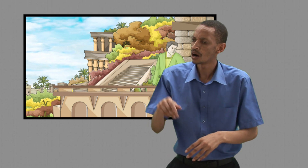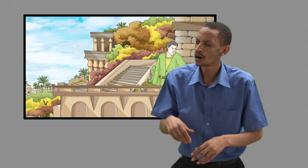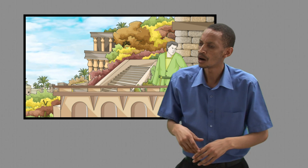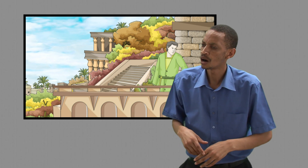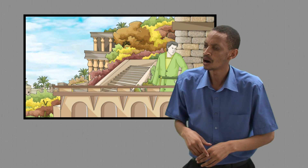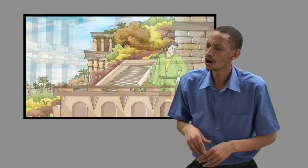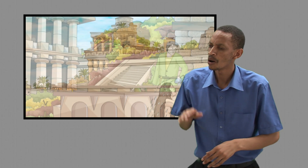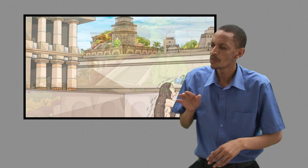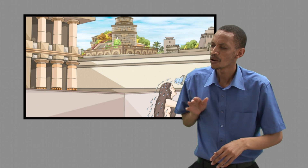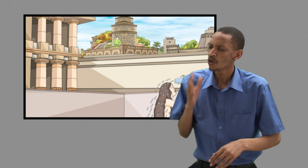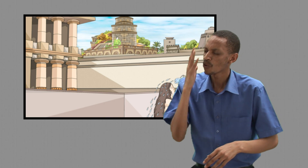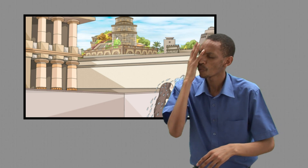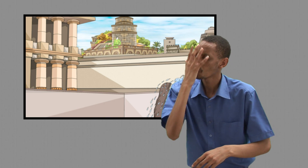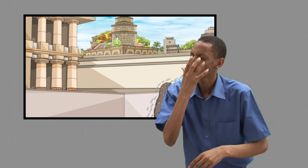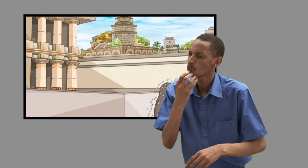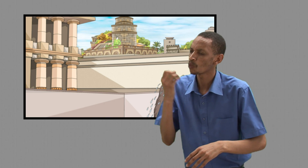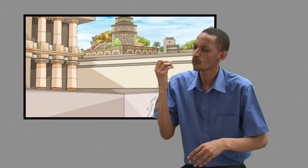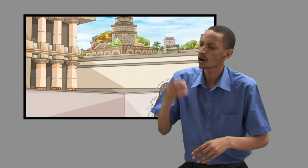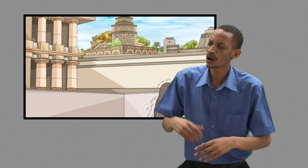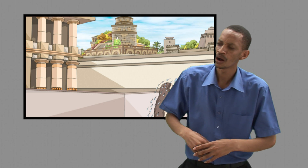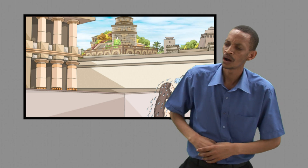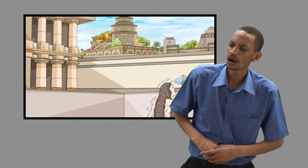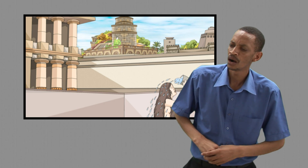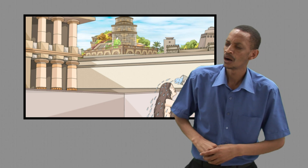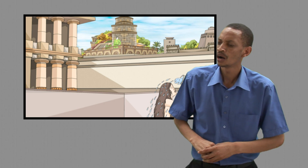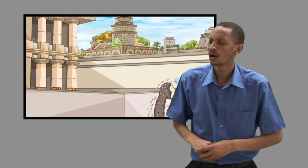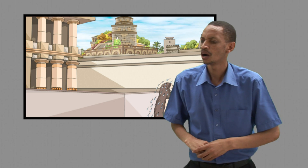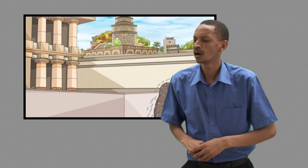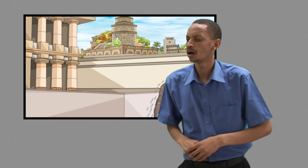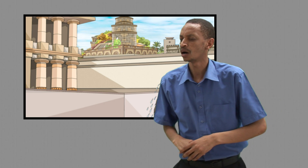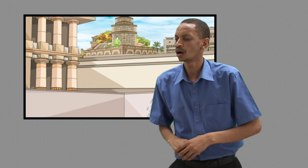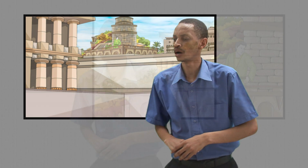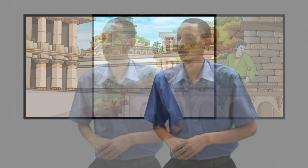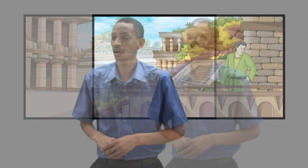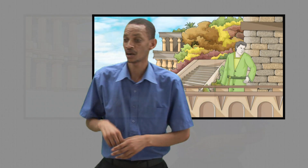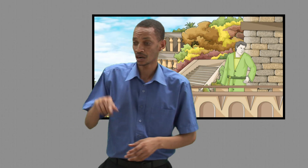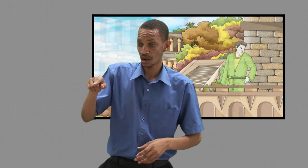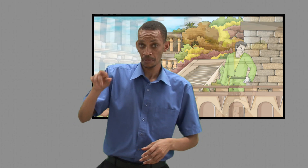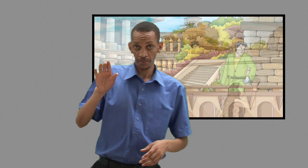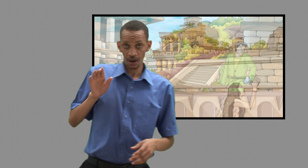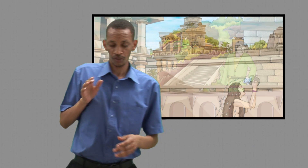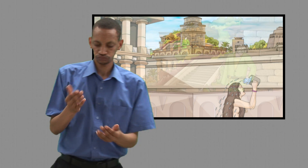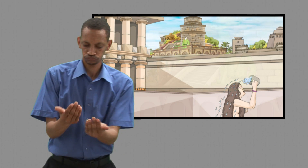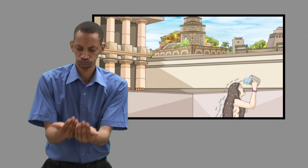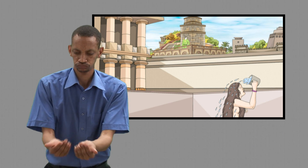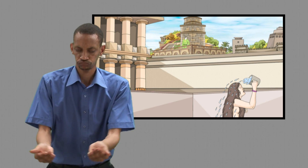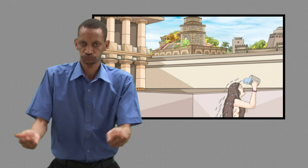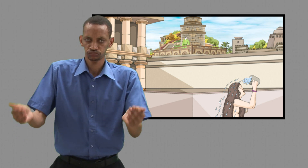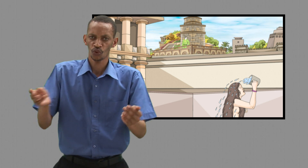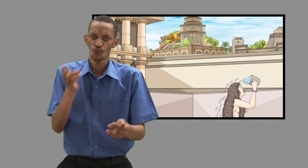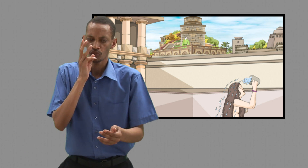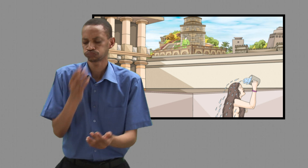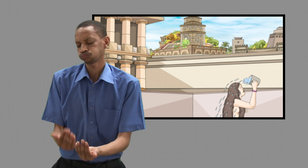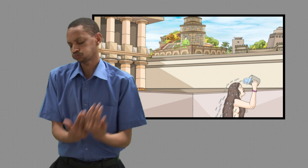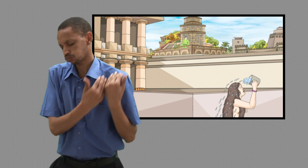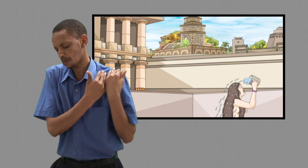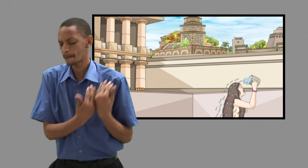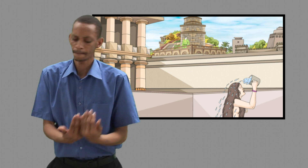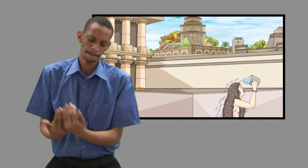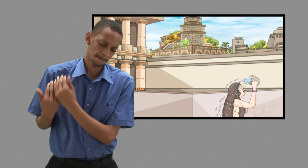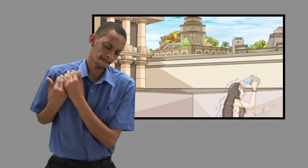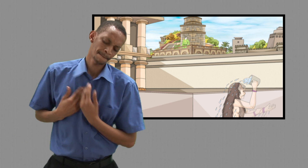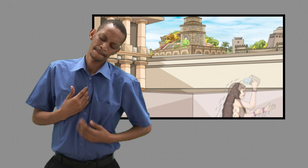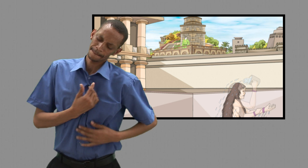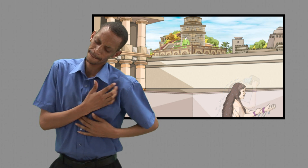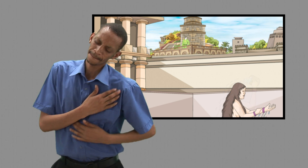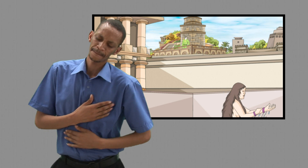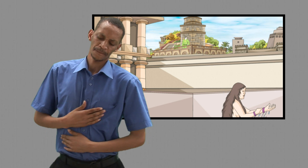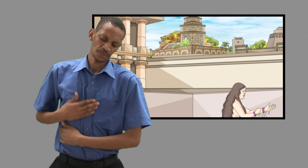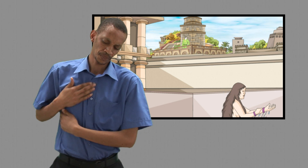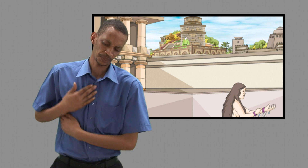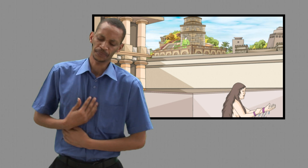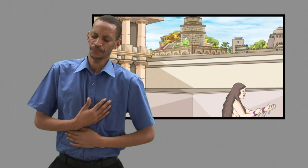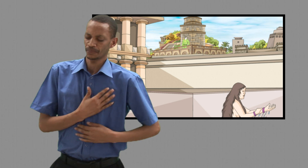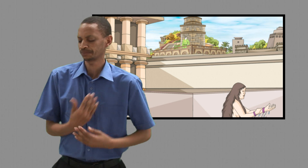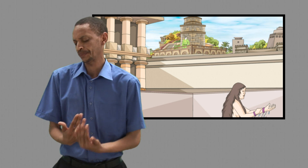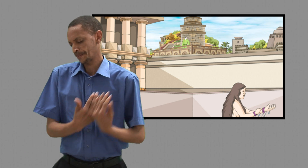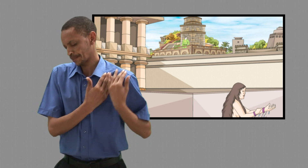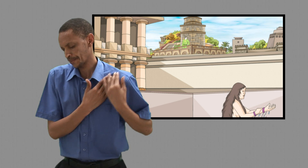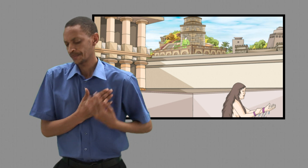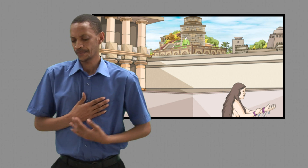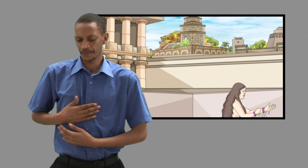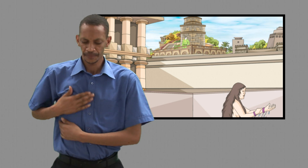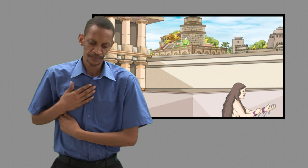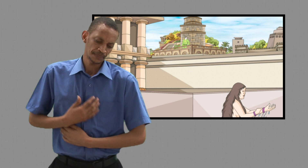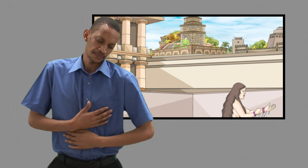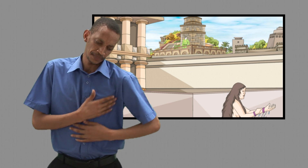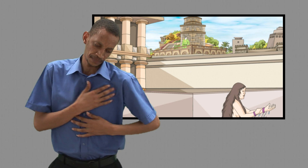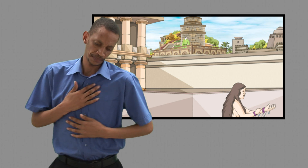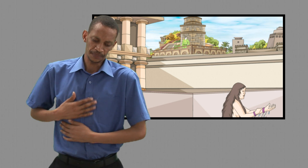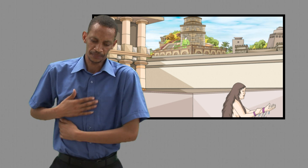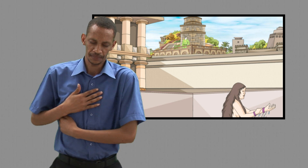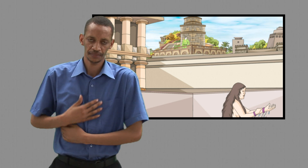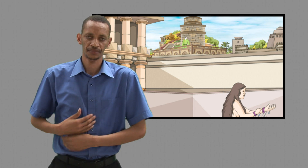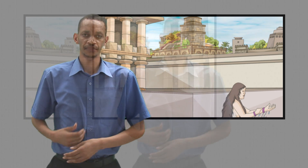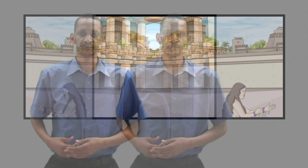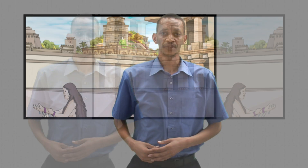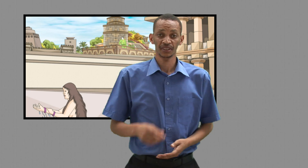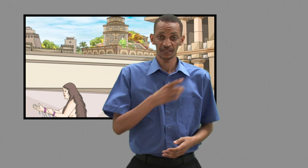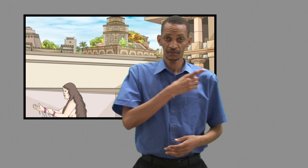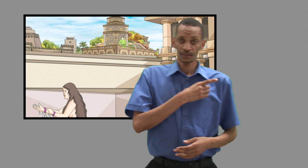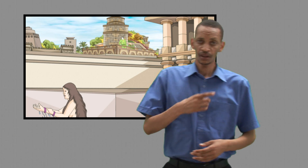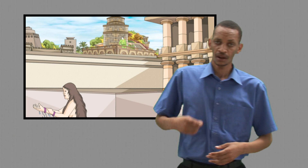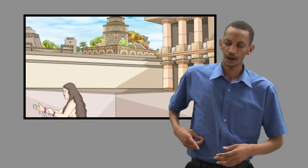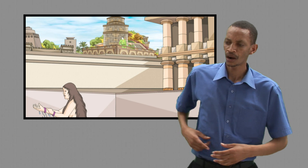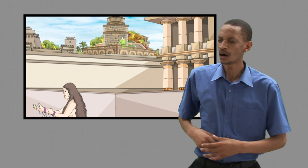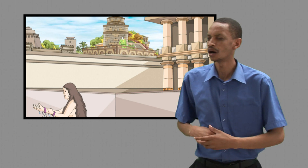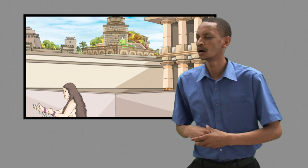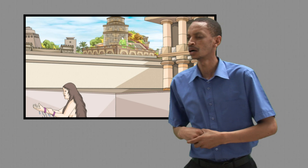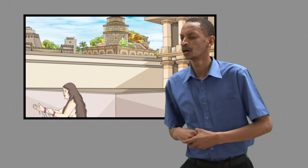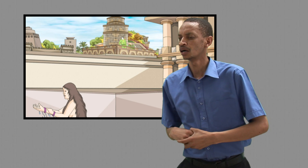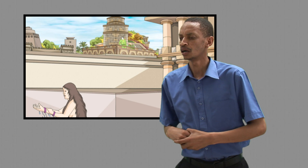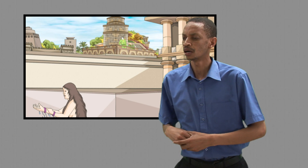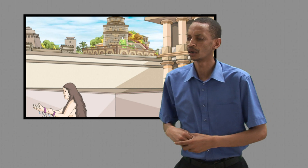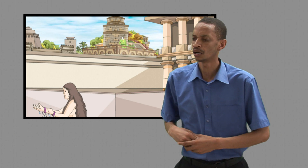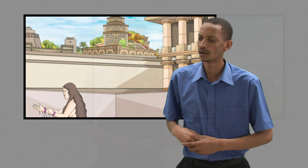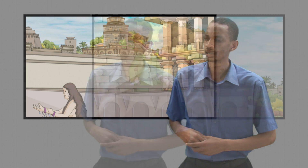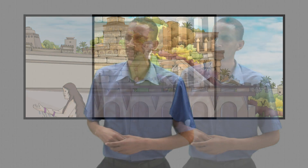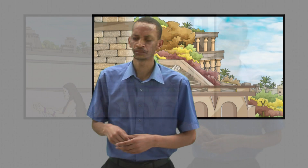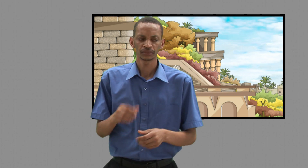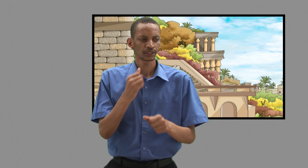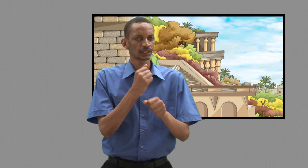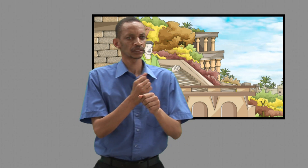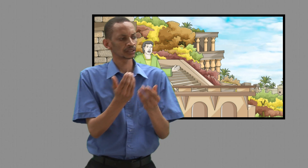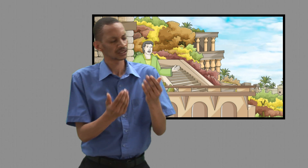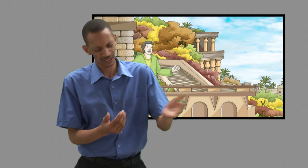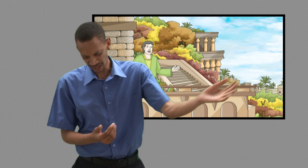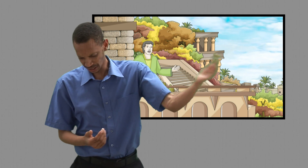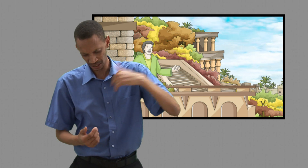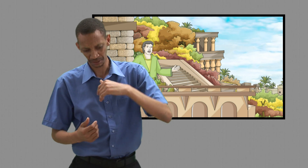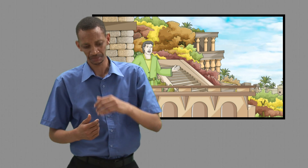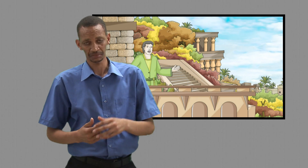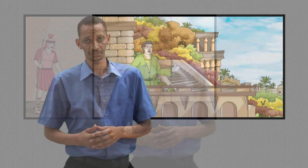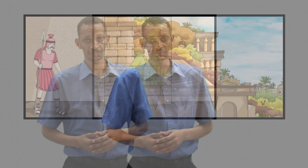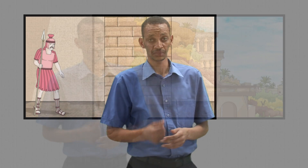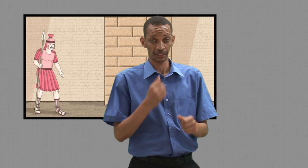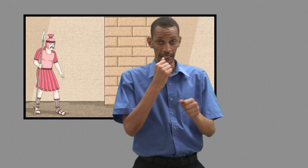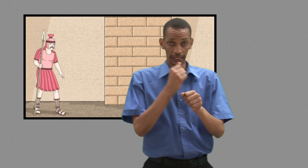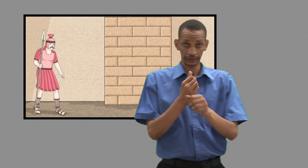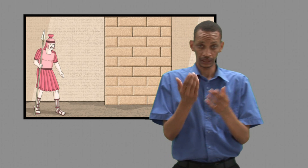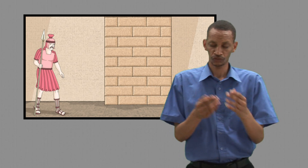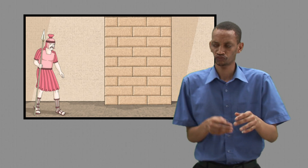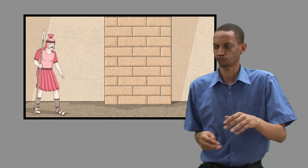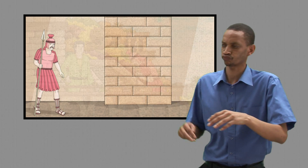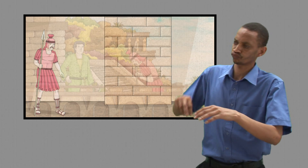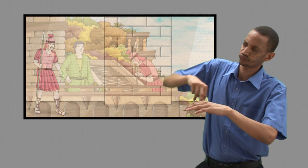And from the roof he saw a woman bathing—a very beautiful woman.